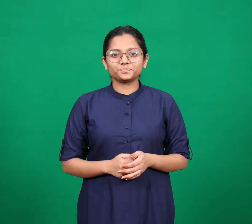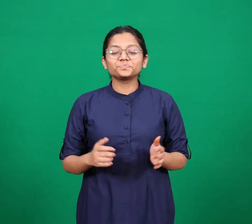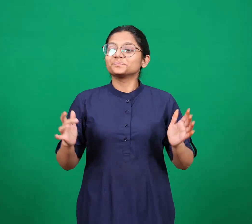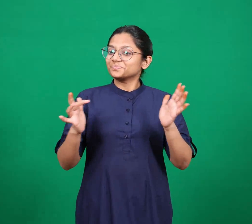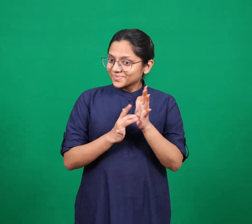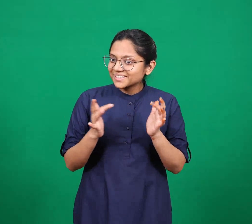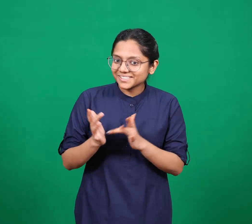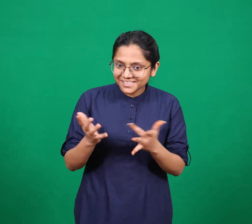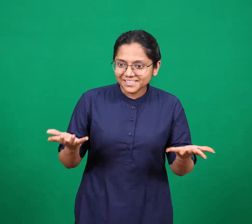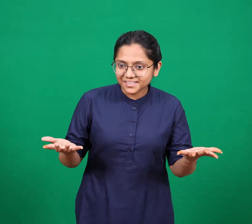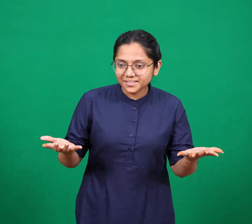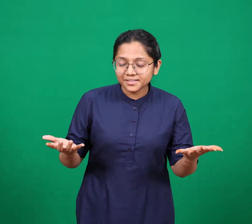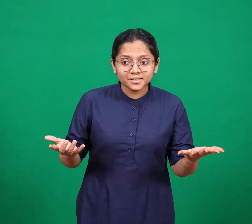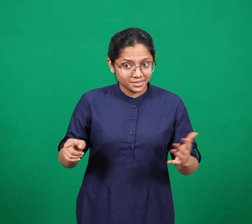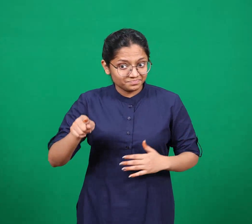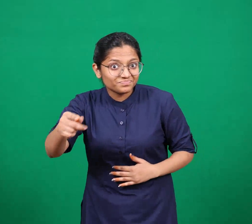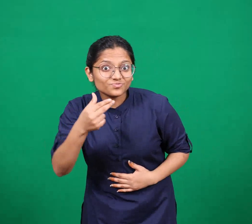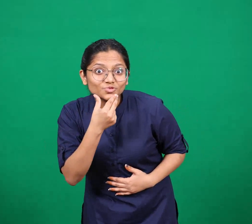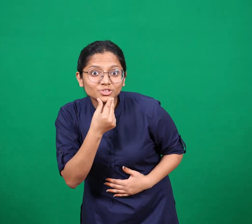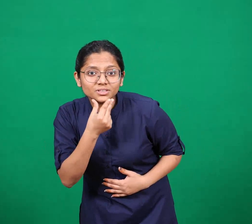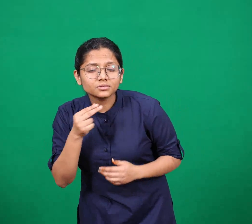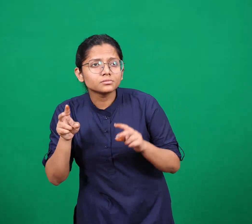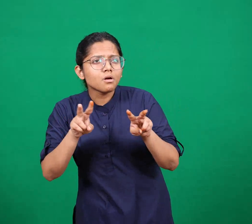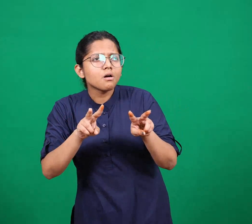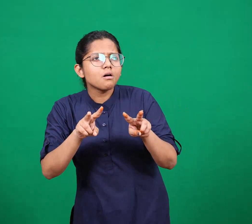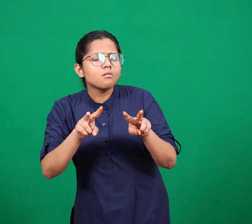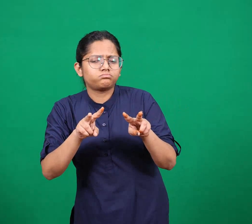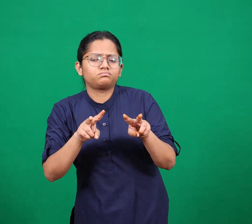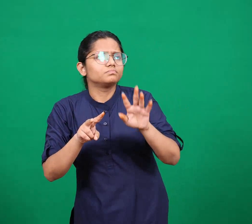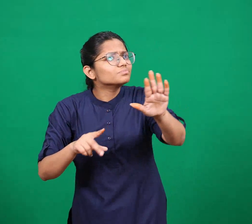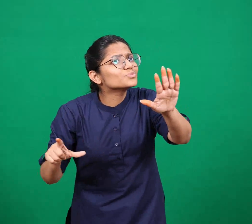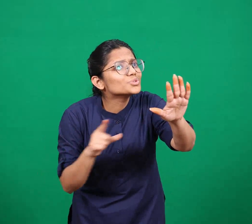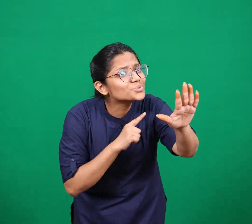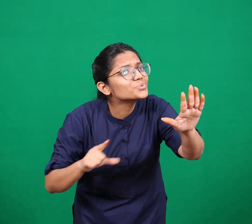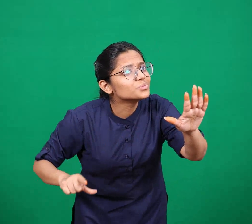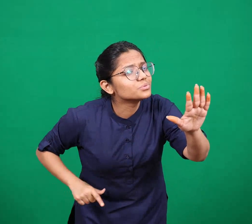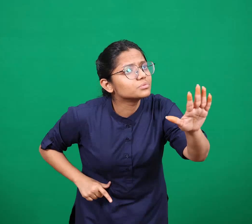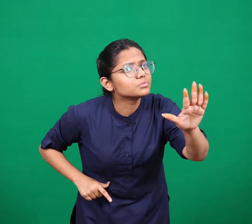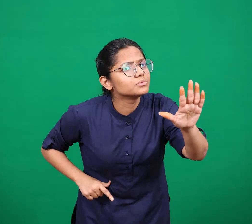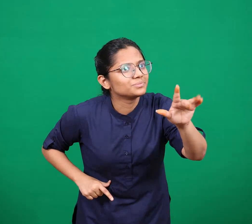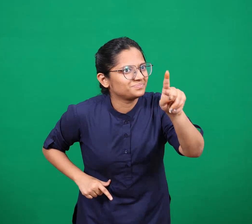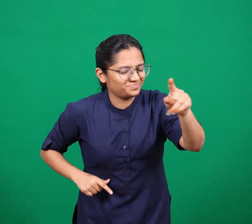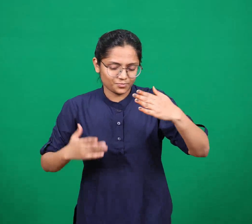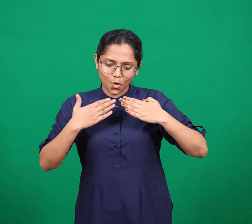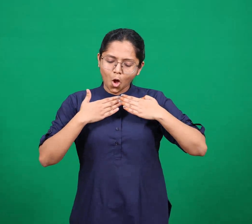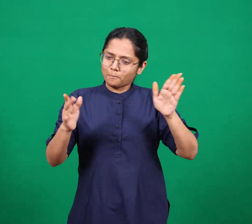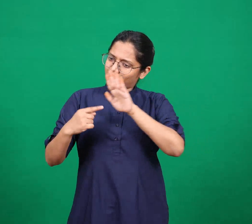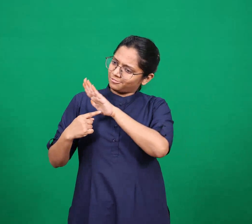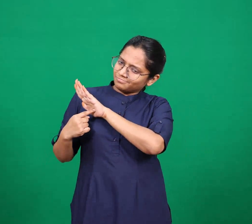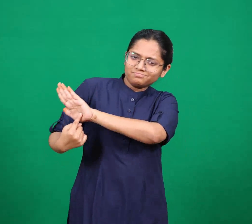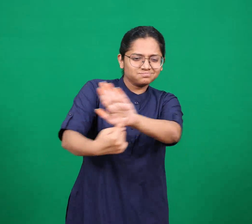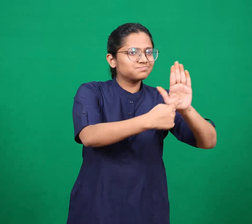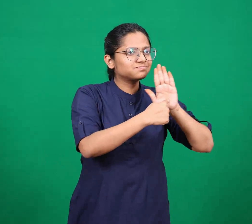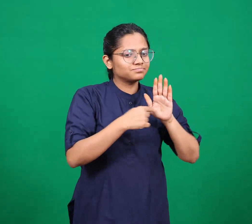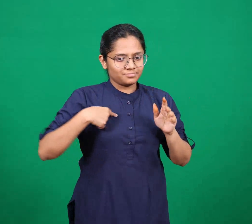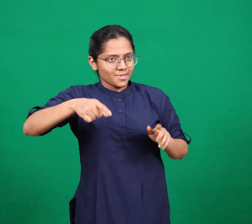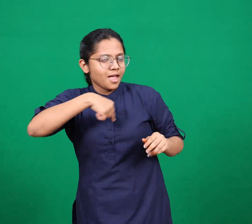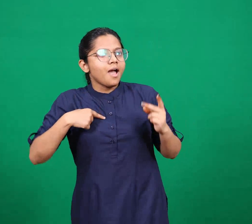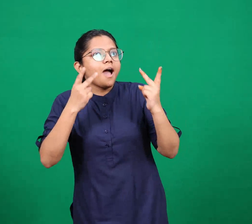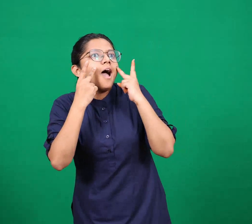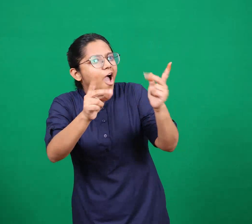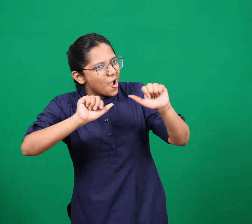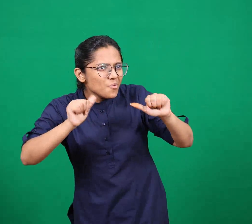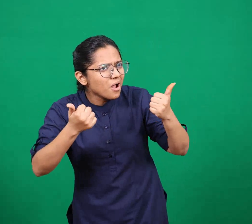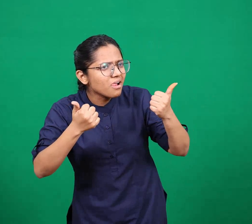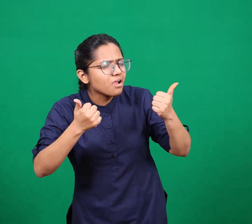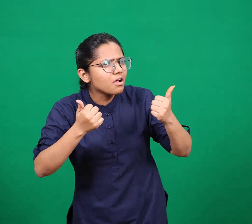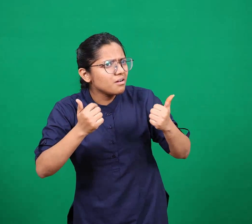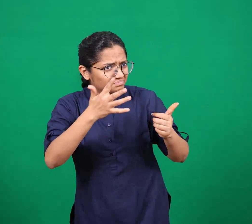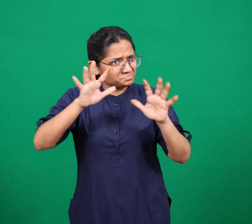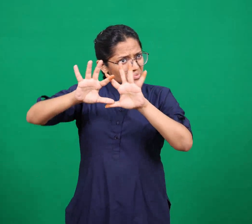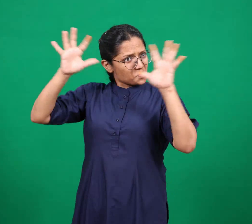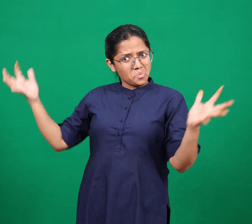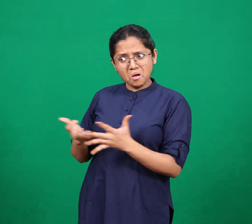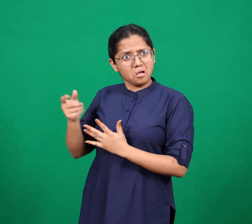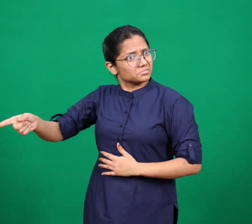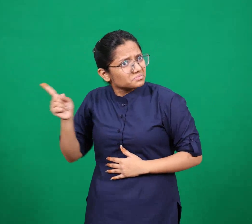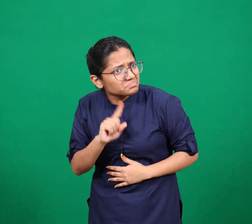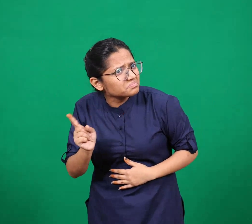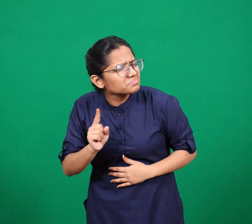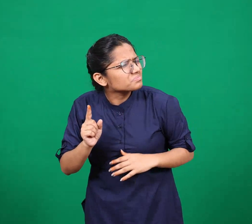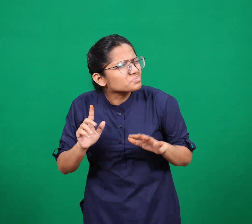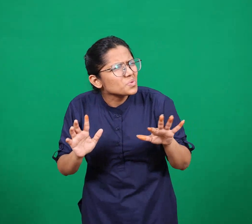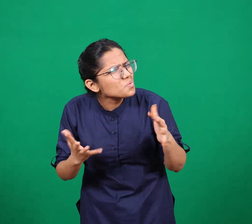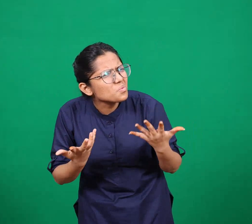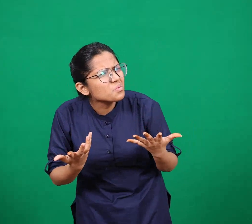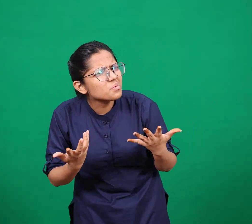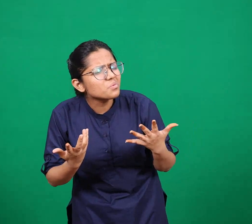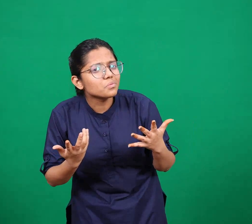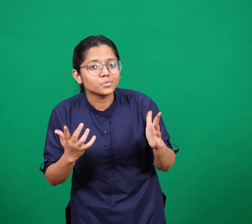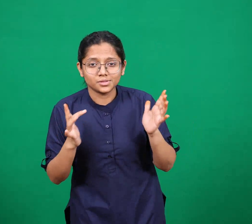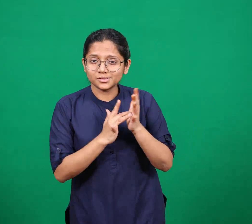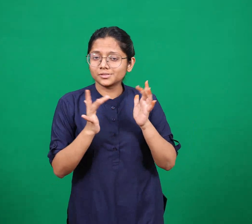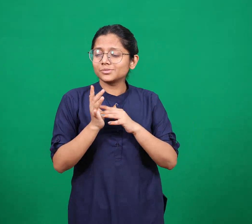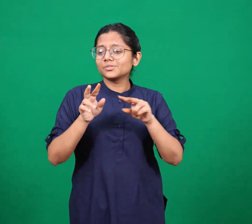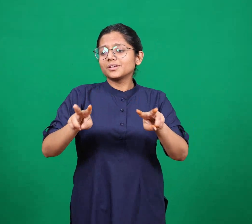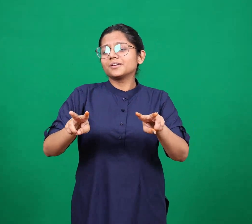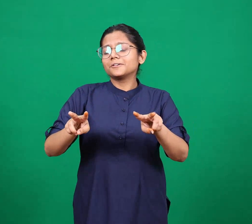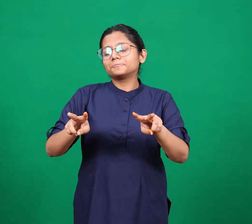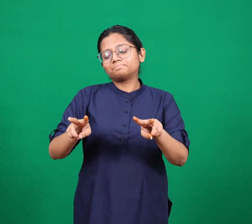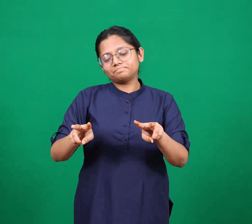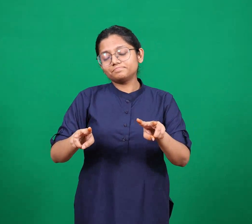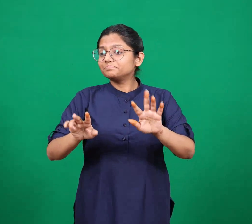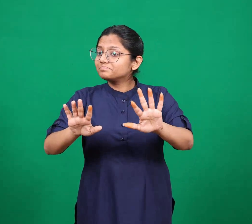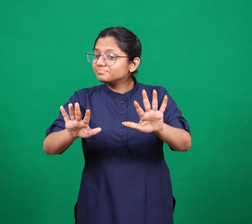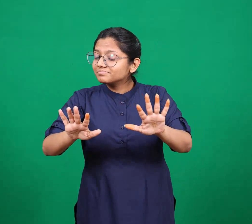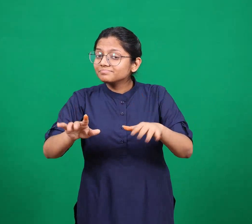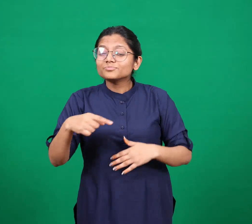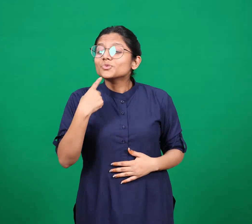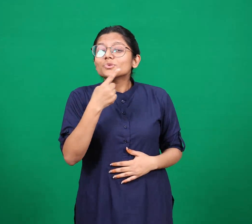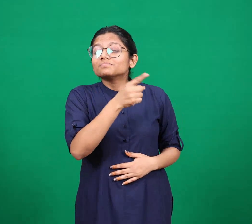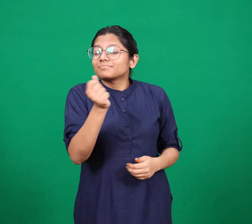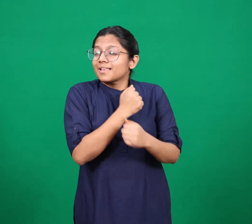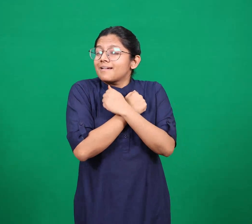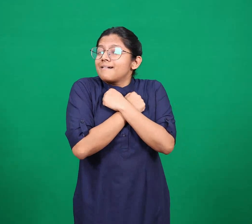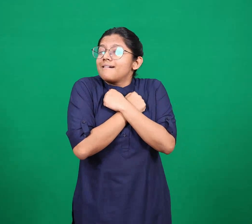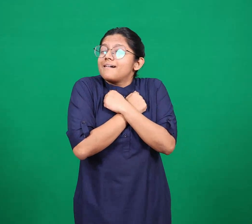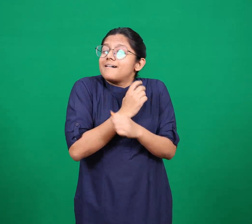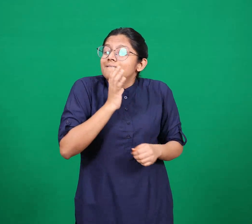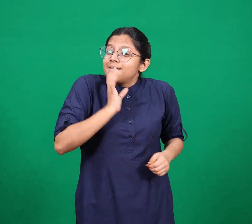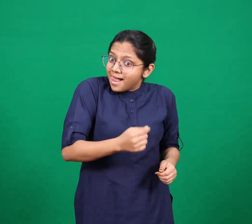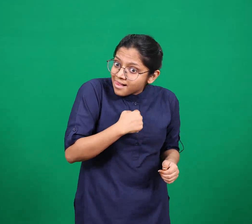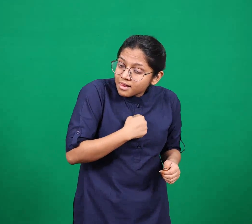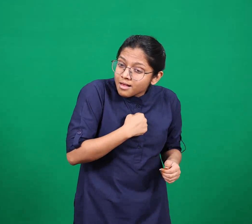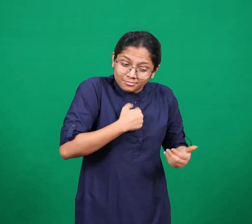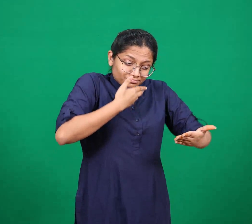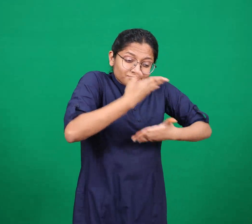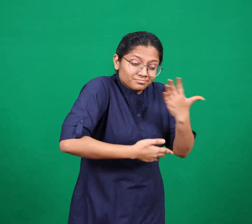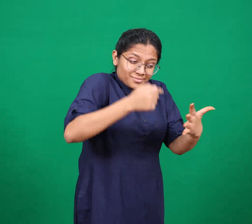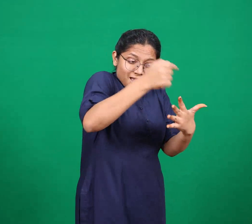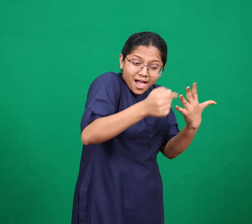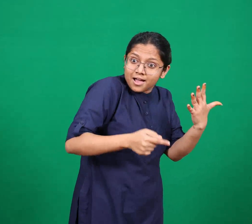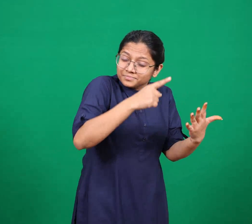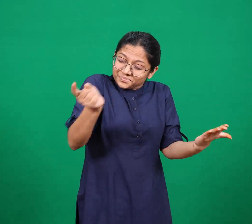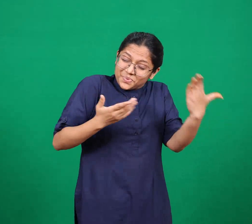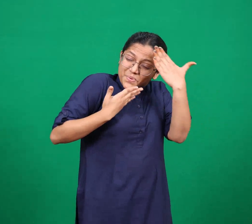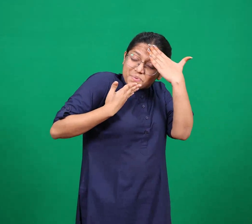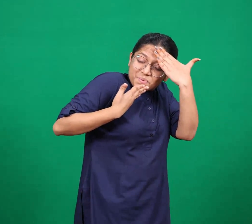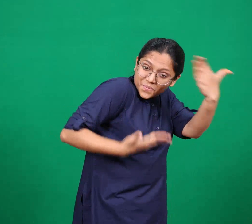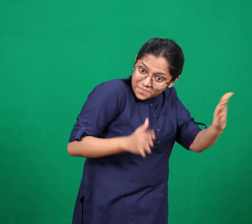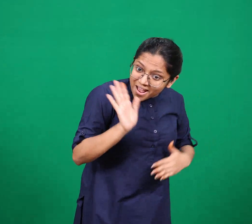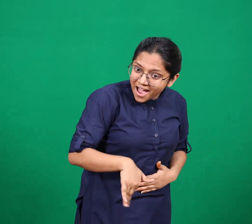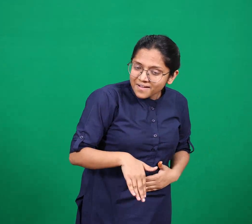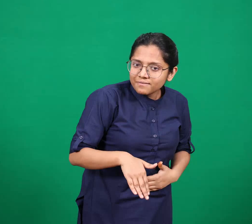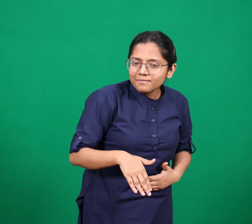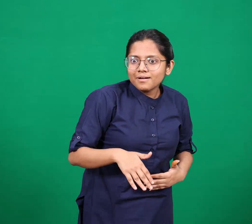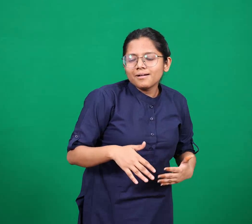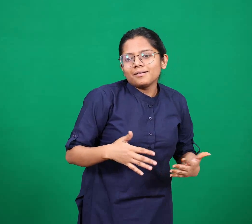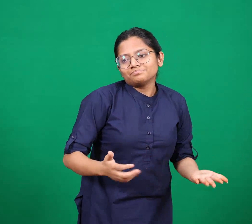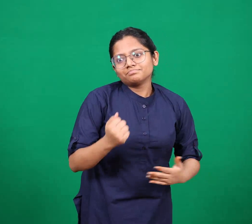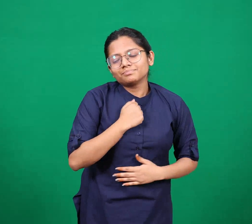Judas (not Iscariot) asked Him, "Lord, why are You going to reveal Yourself to us and not to the world?"